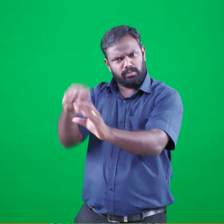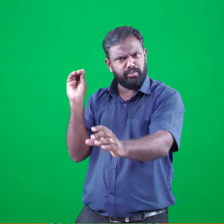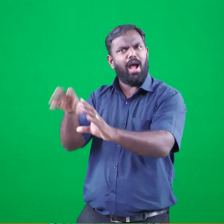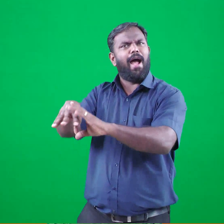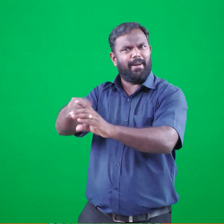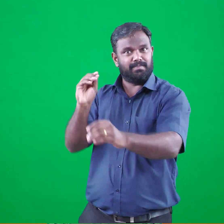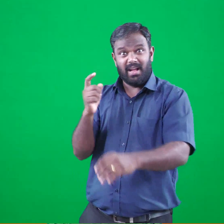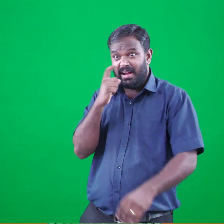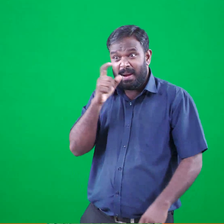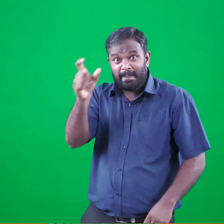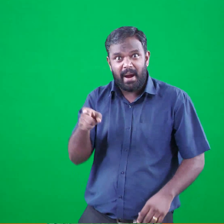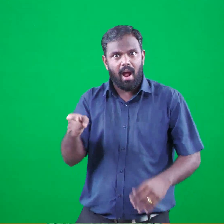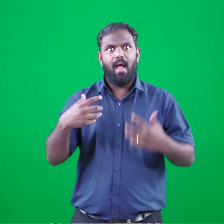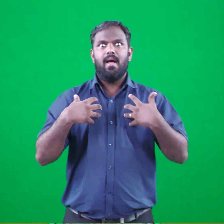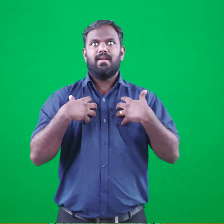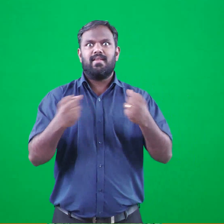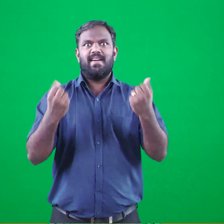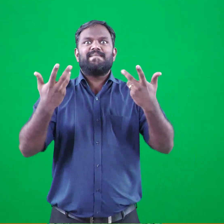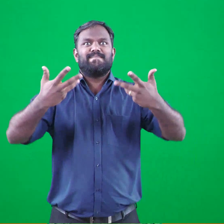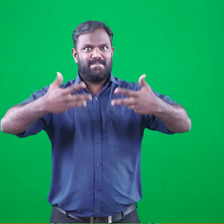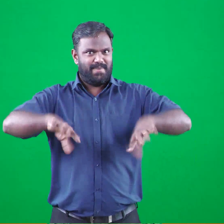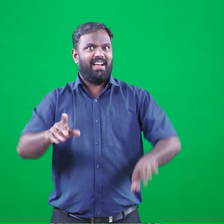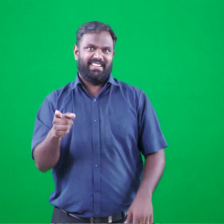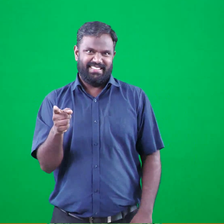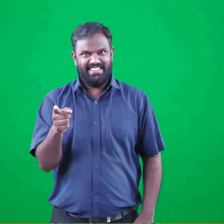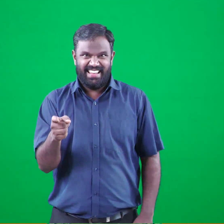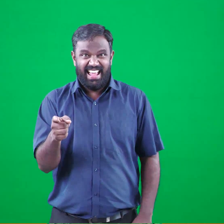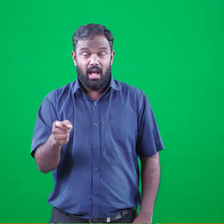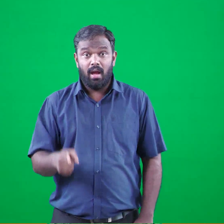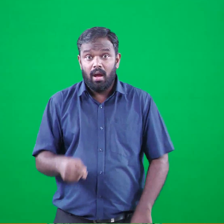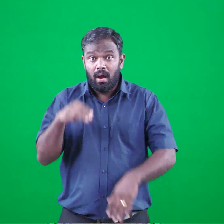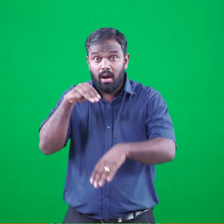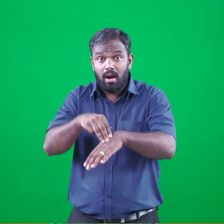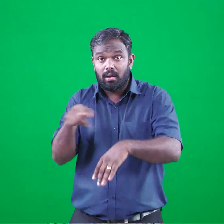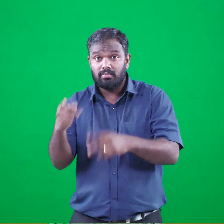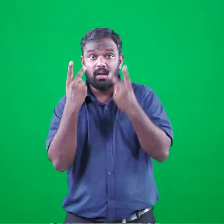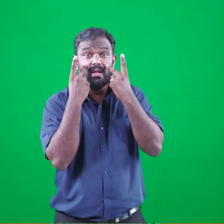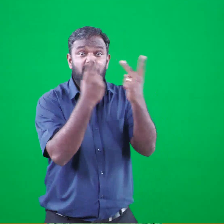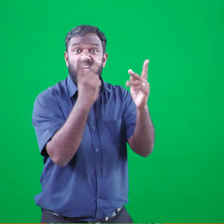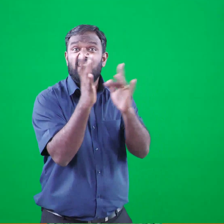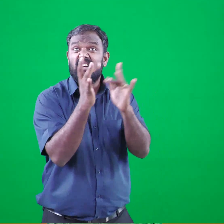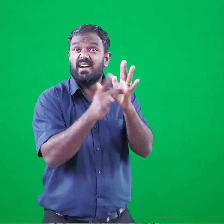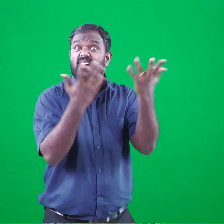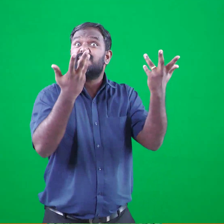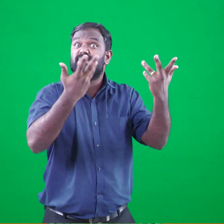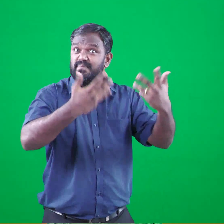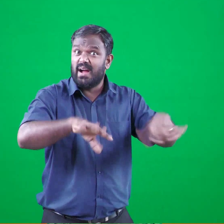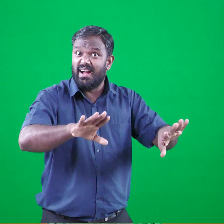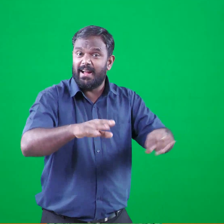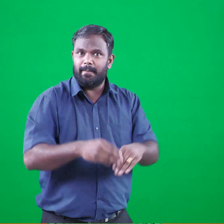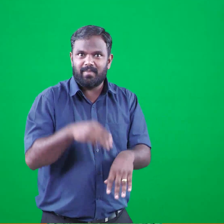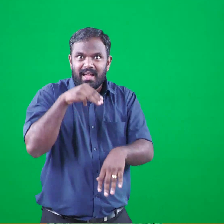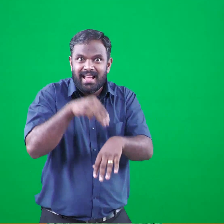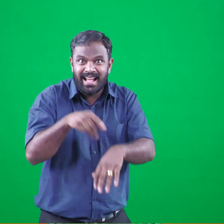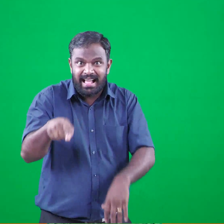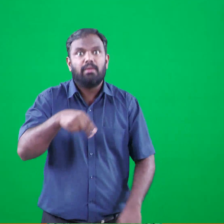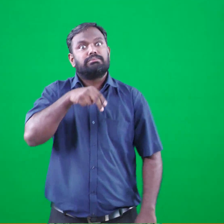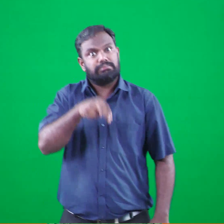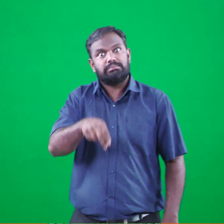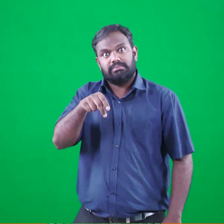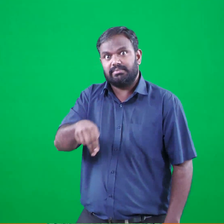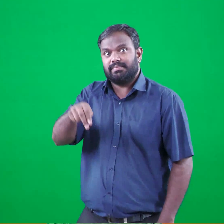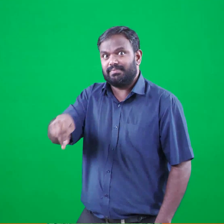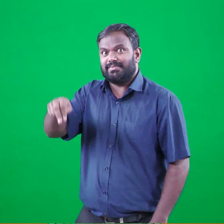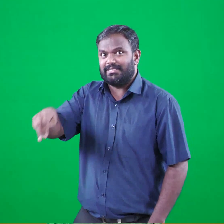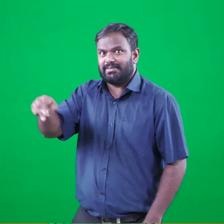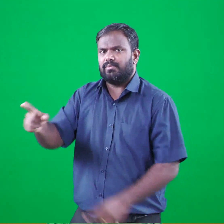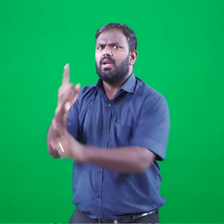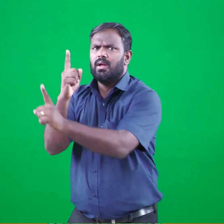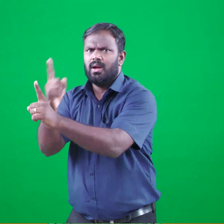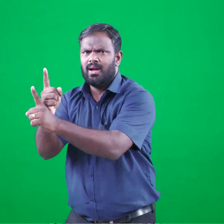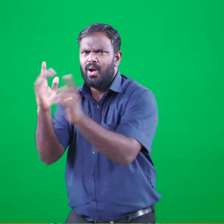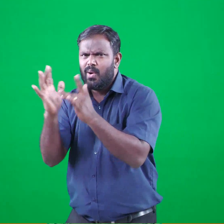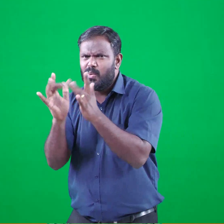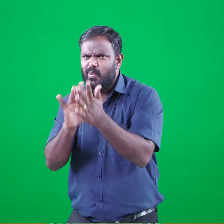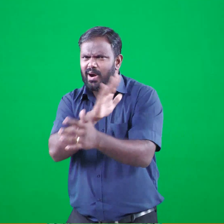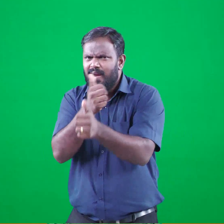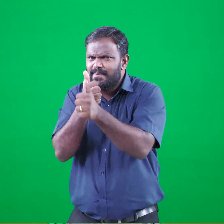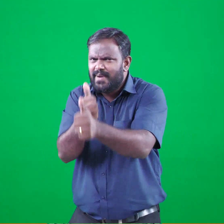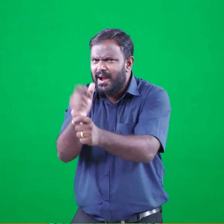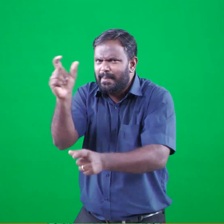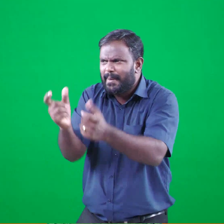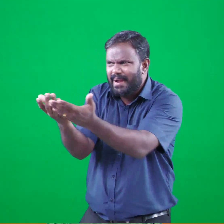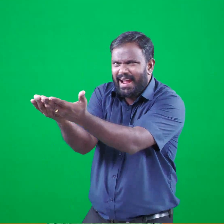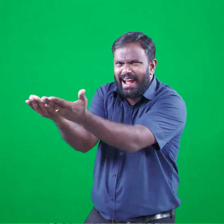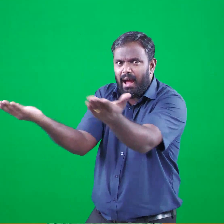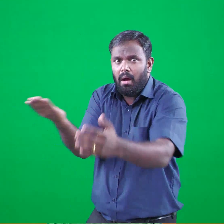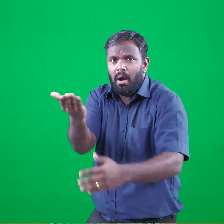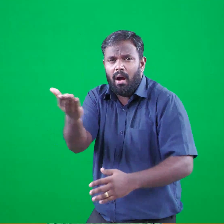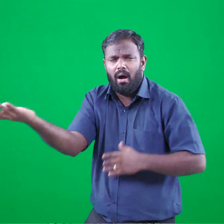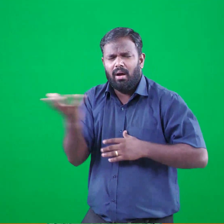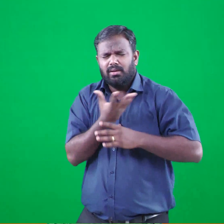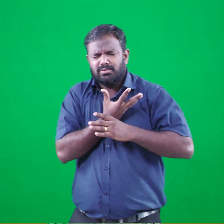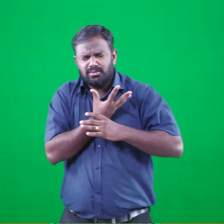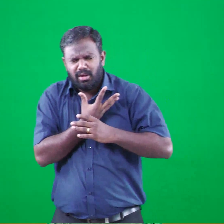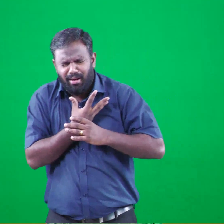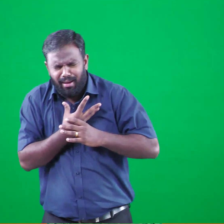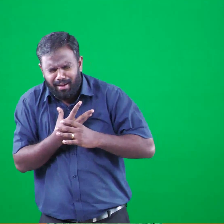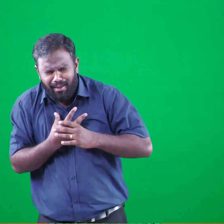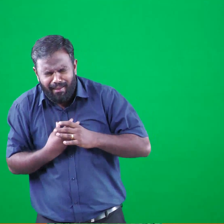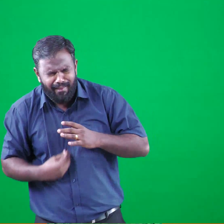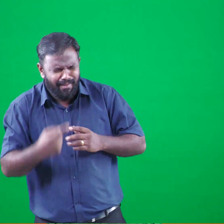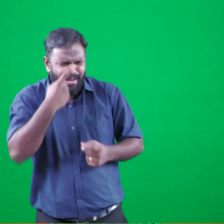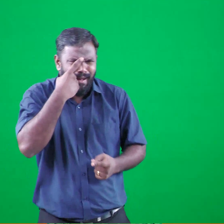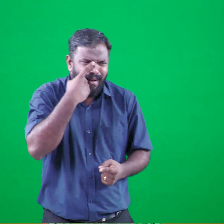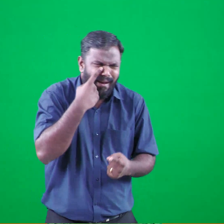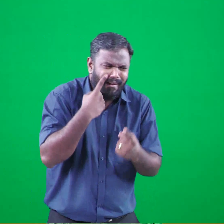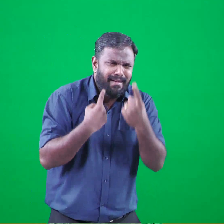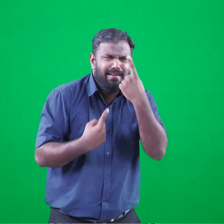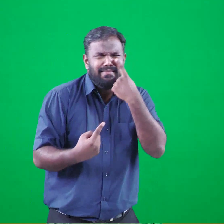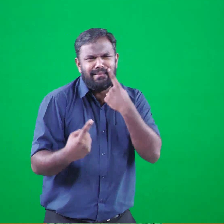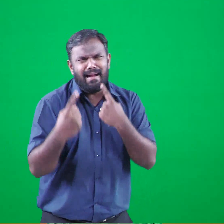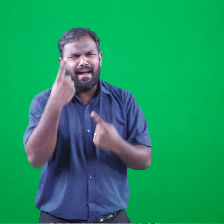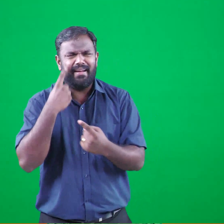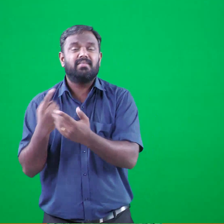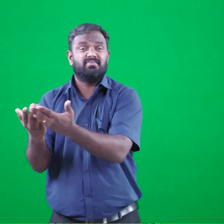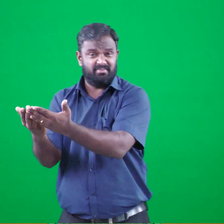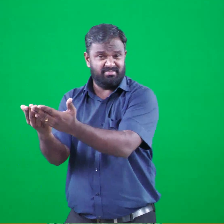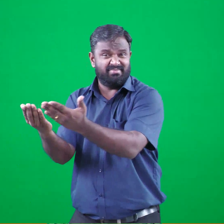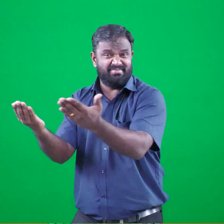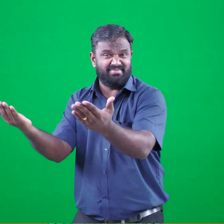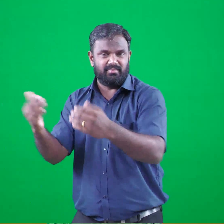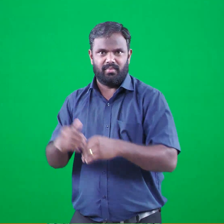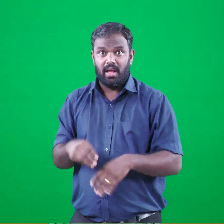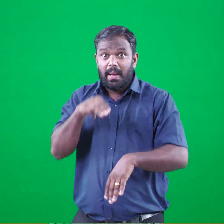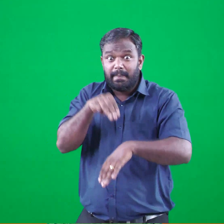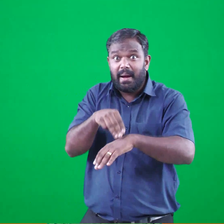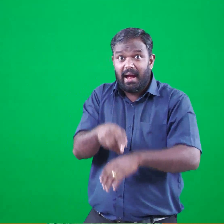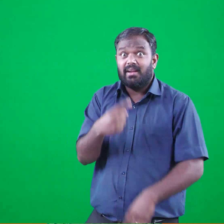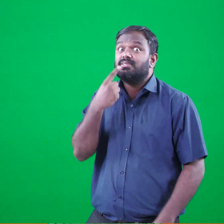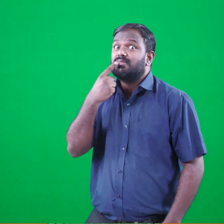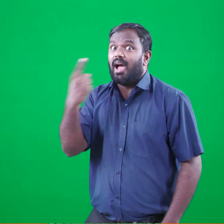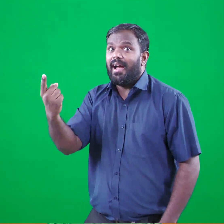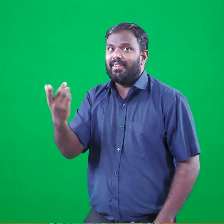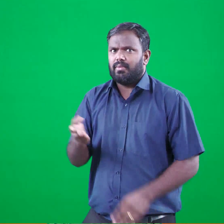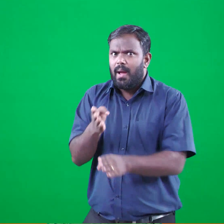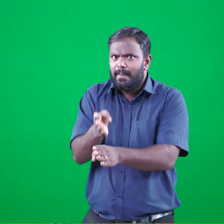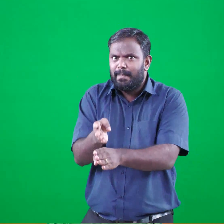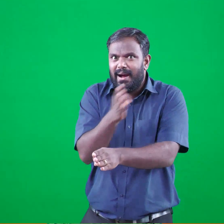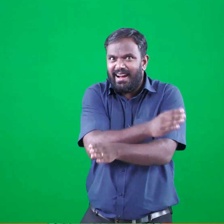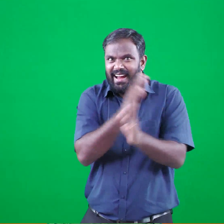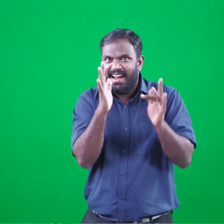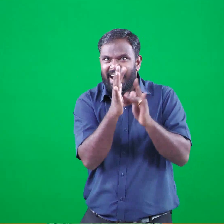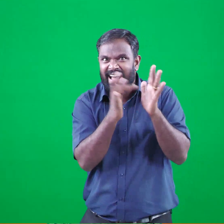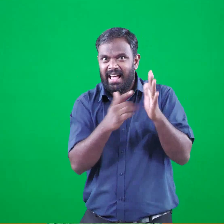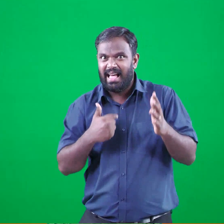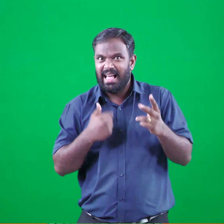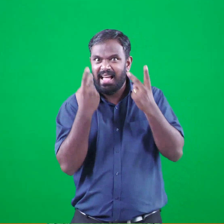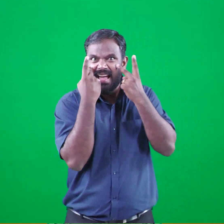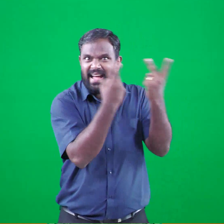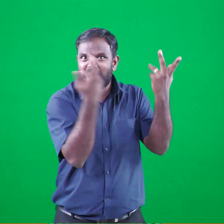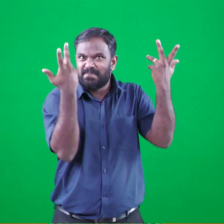She went and told those who had been with Him, who were mourning and weeping.